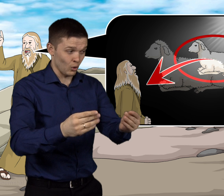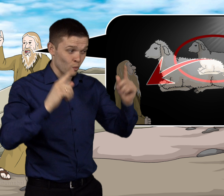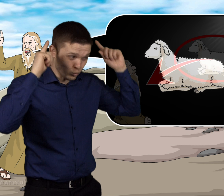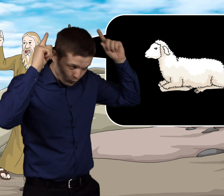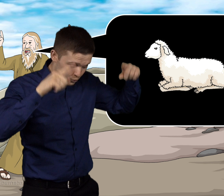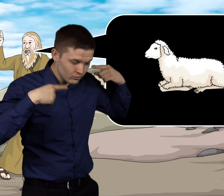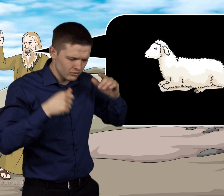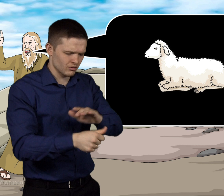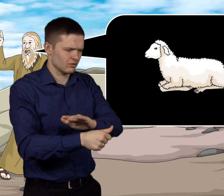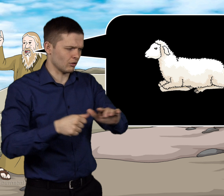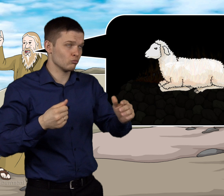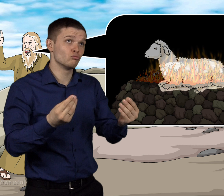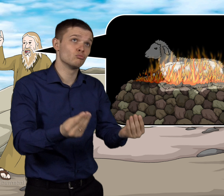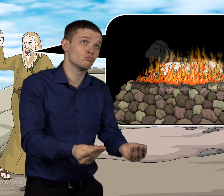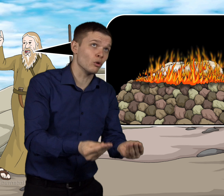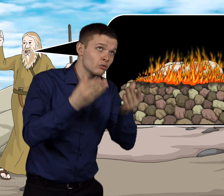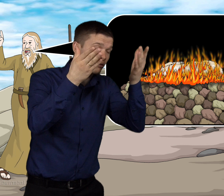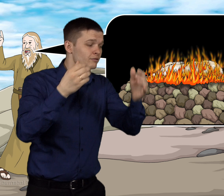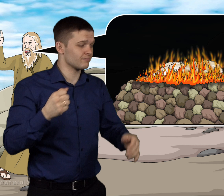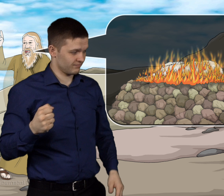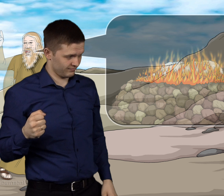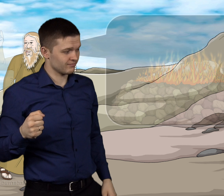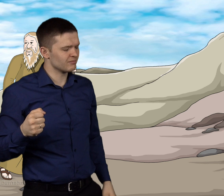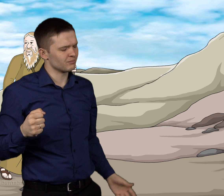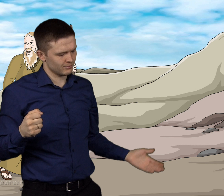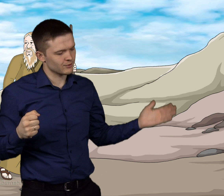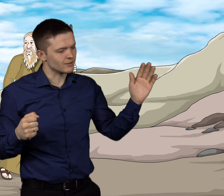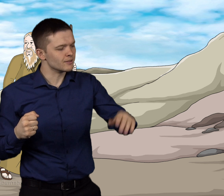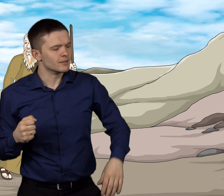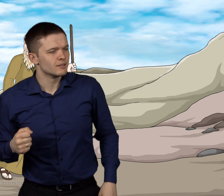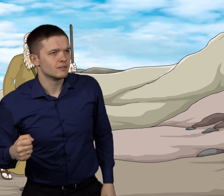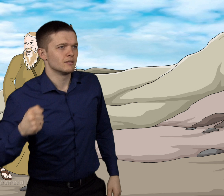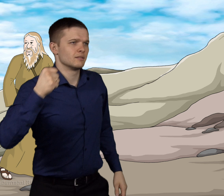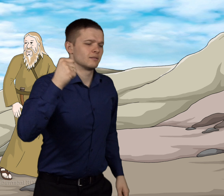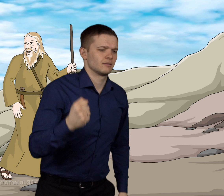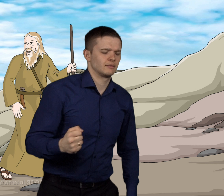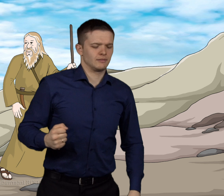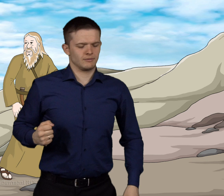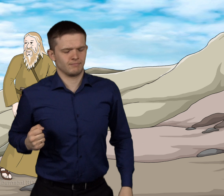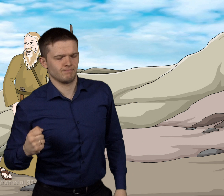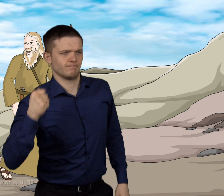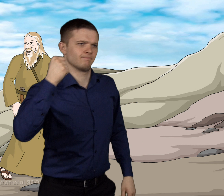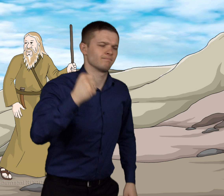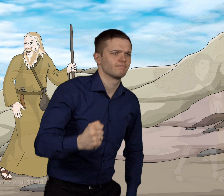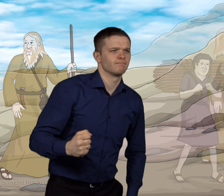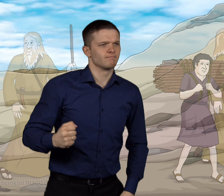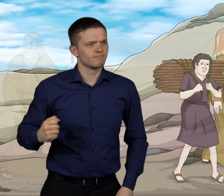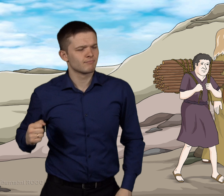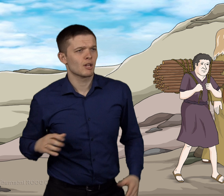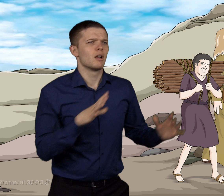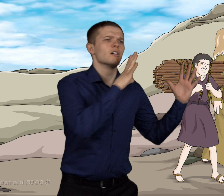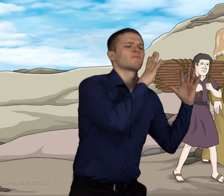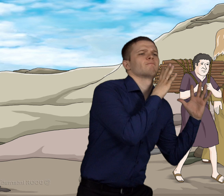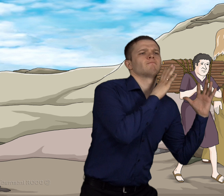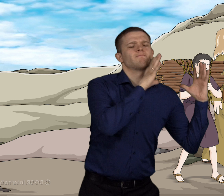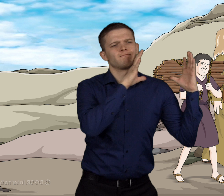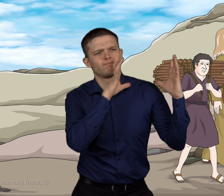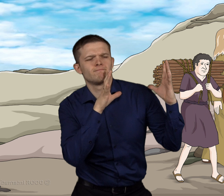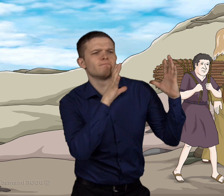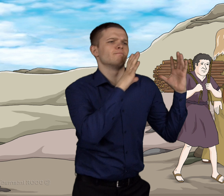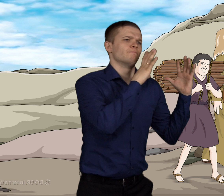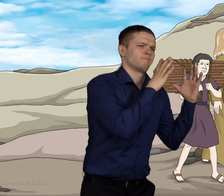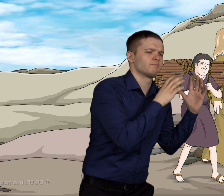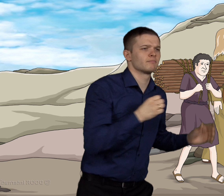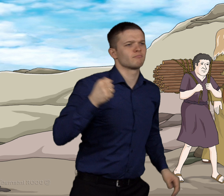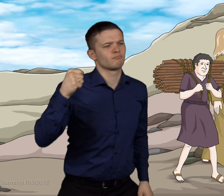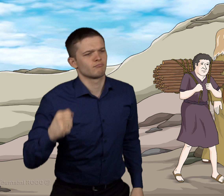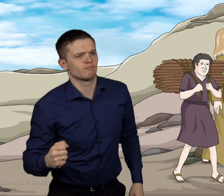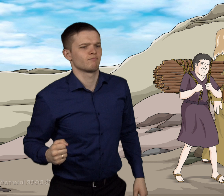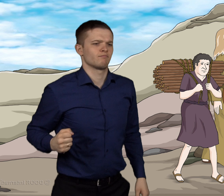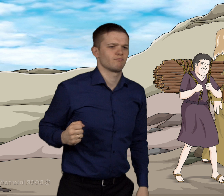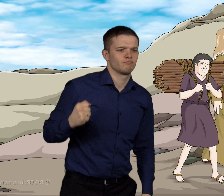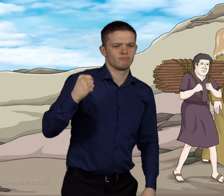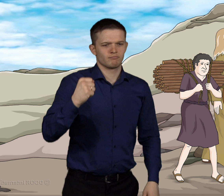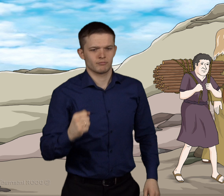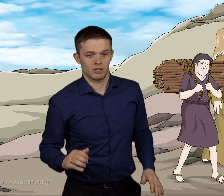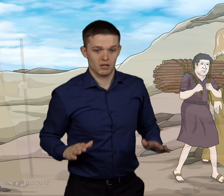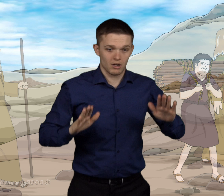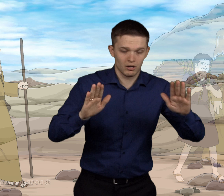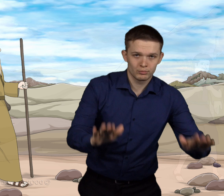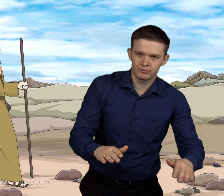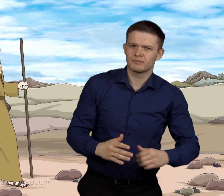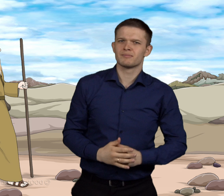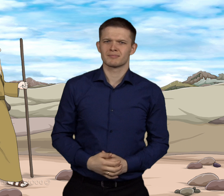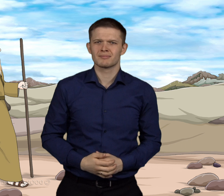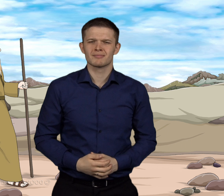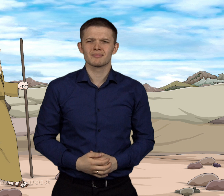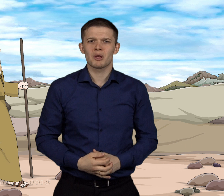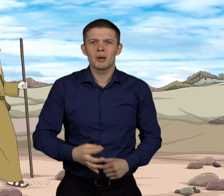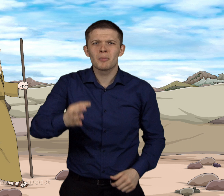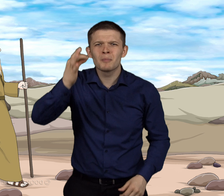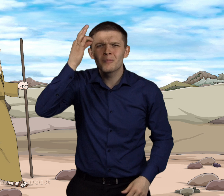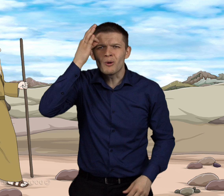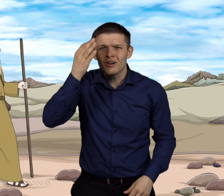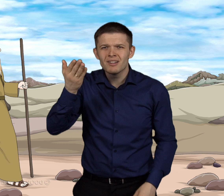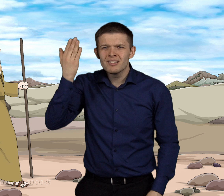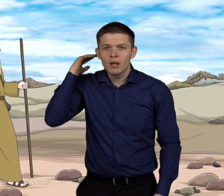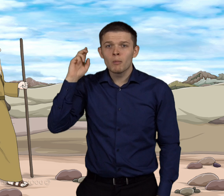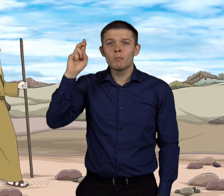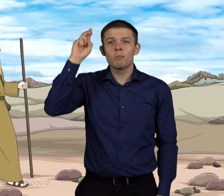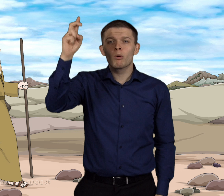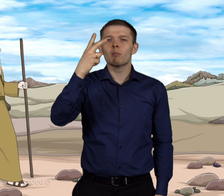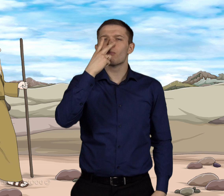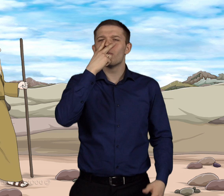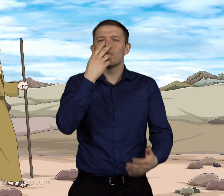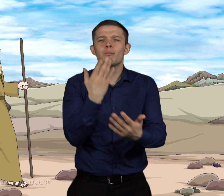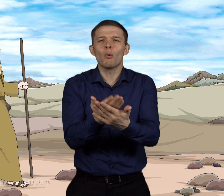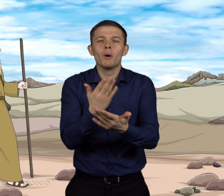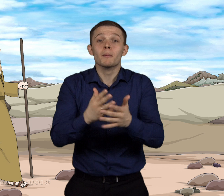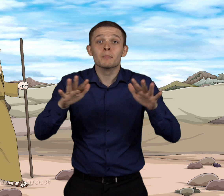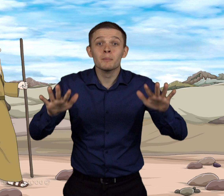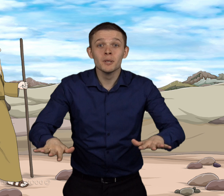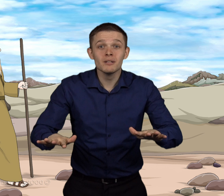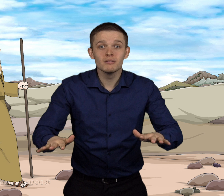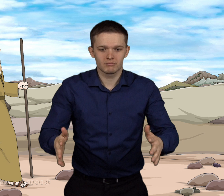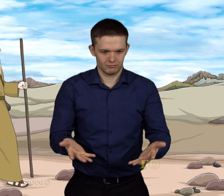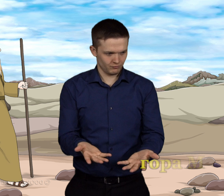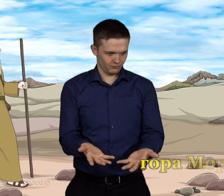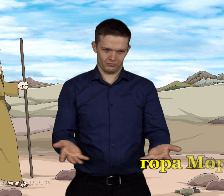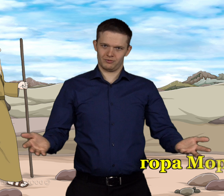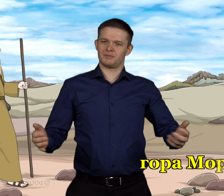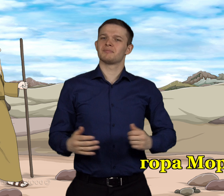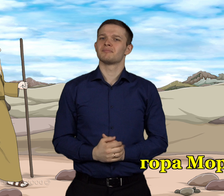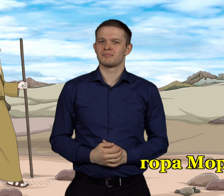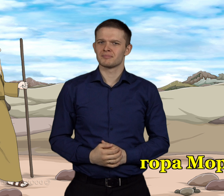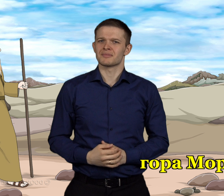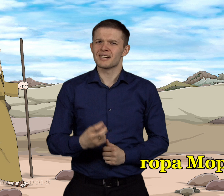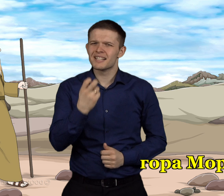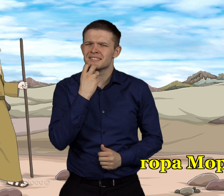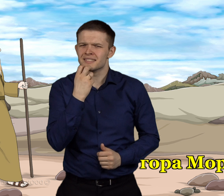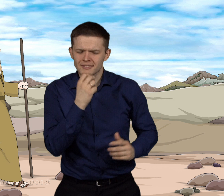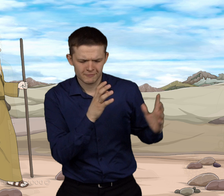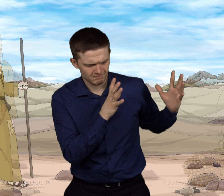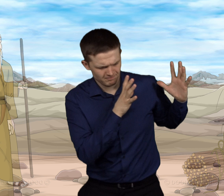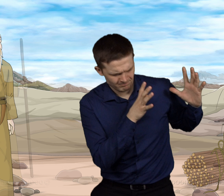And the two walked on together.